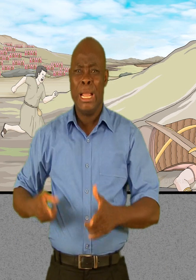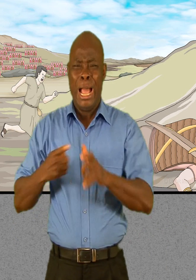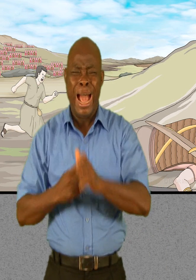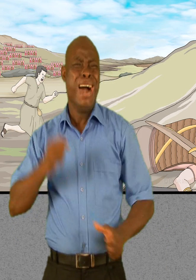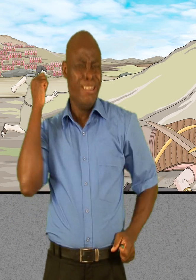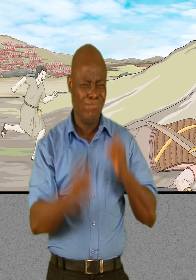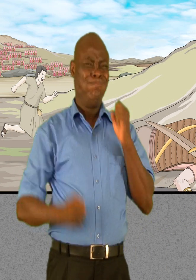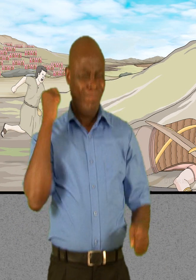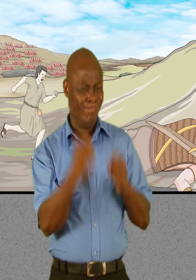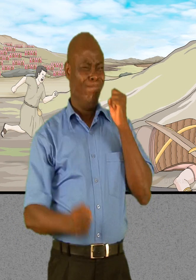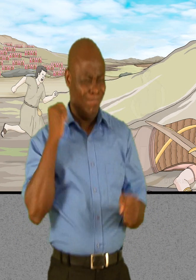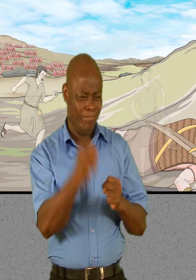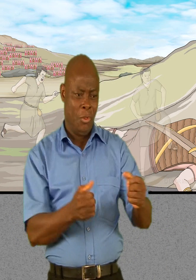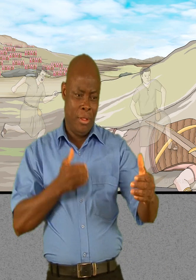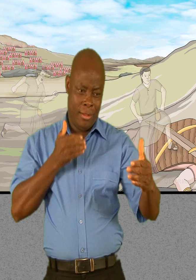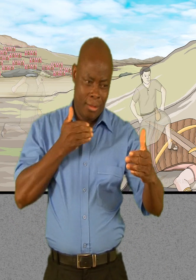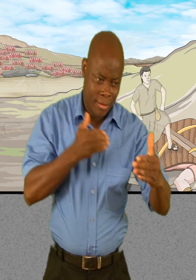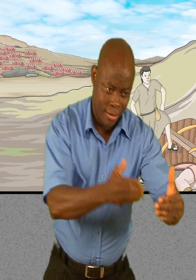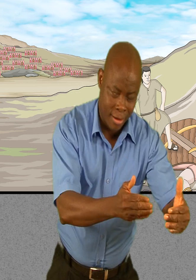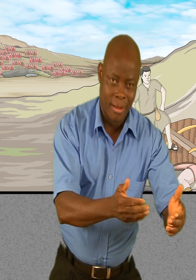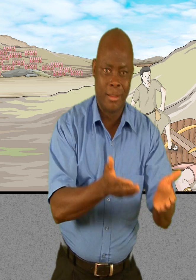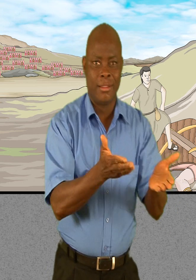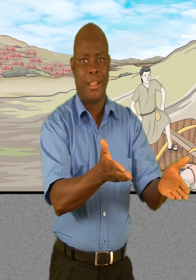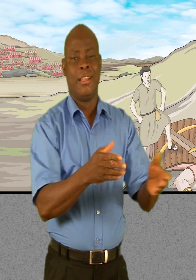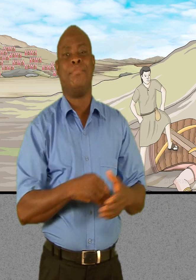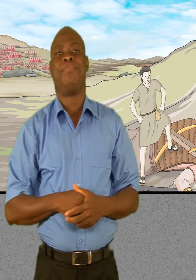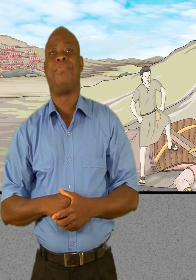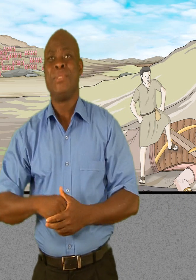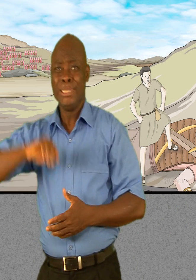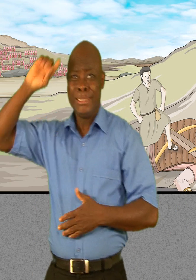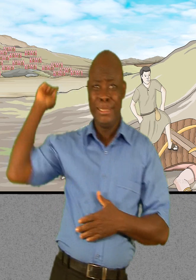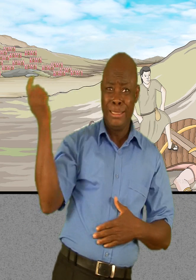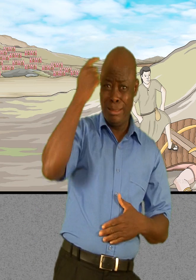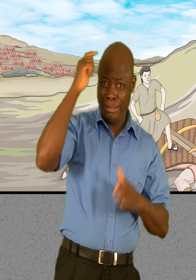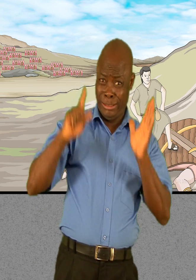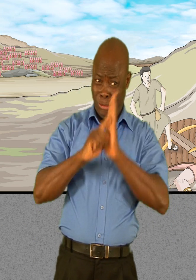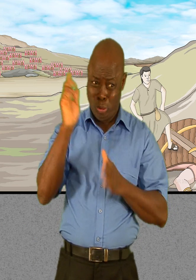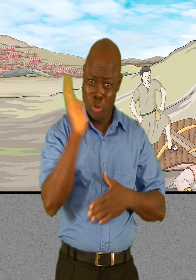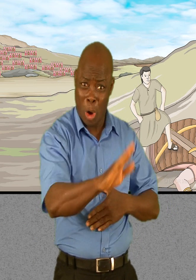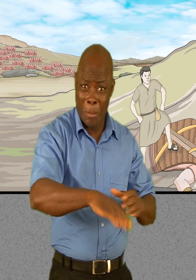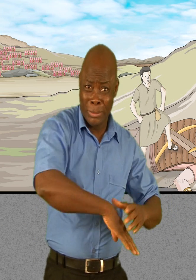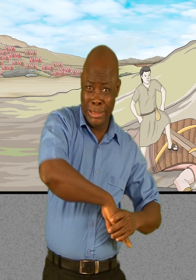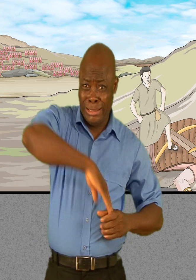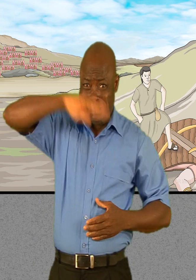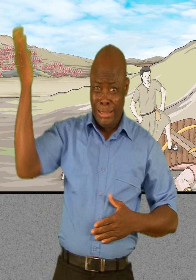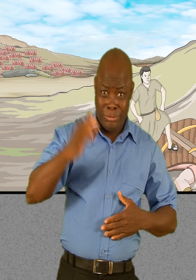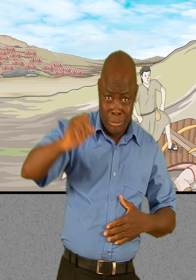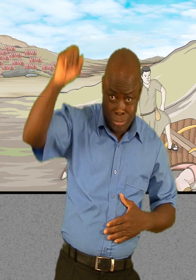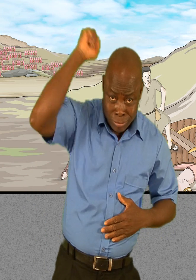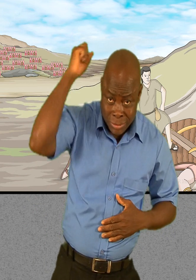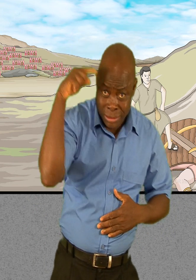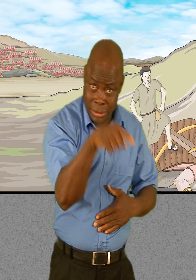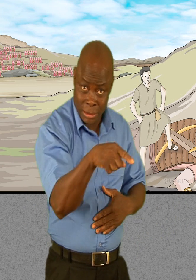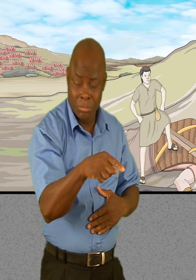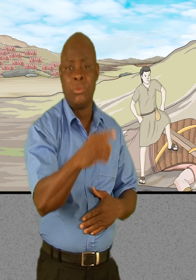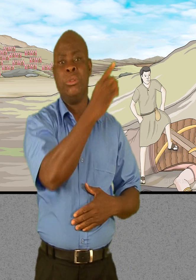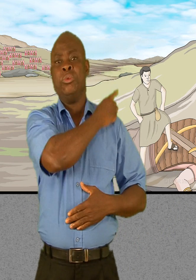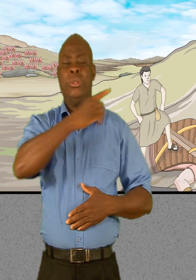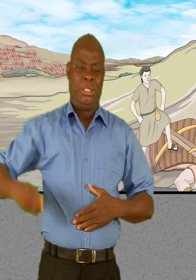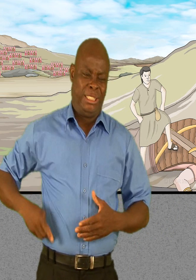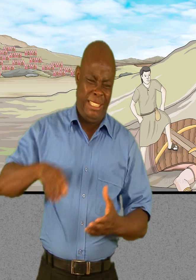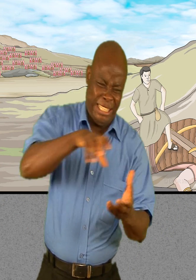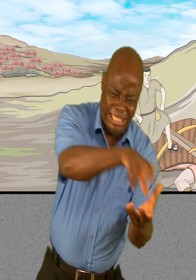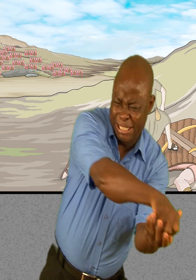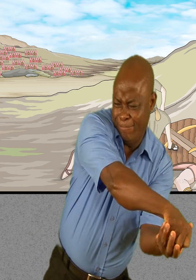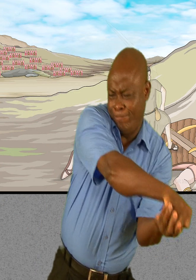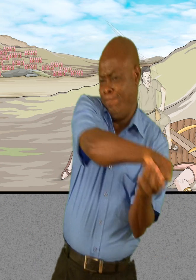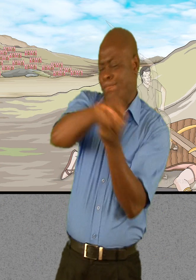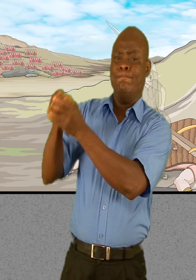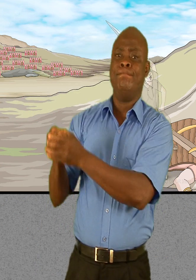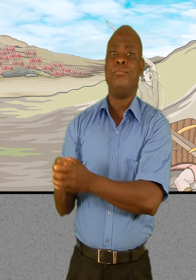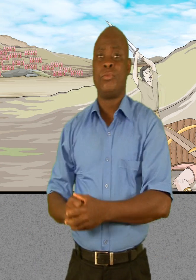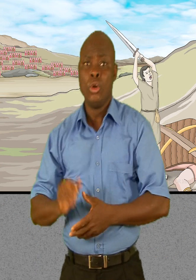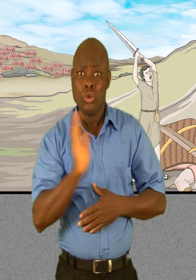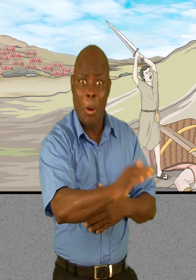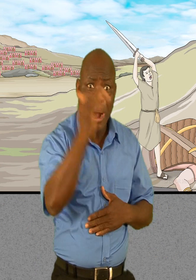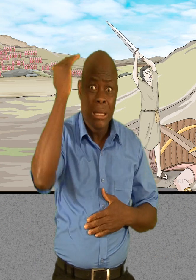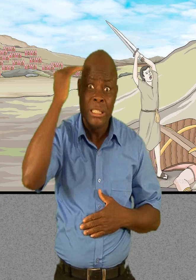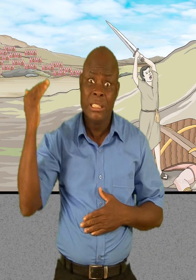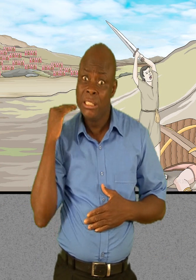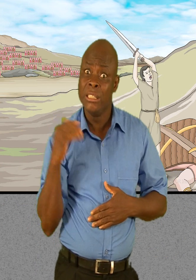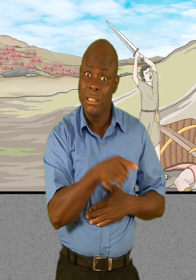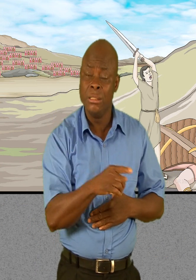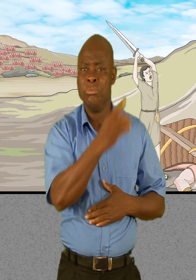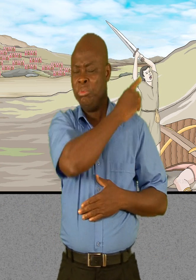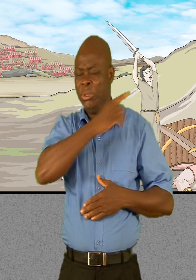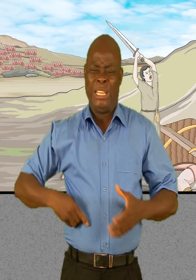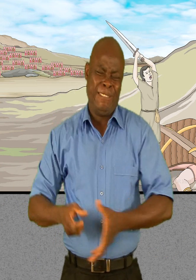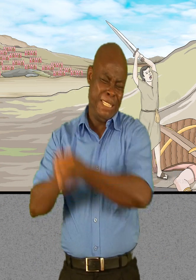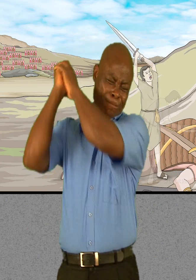David ran and stood over him.